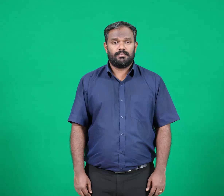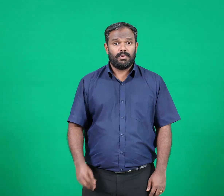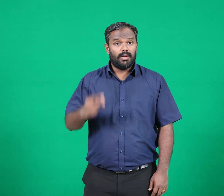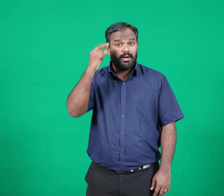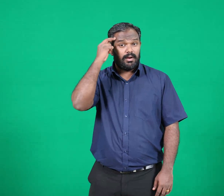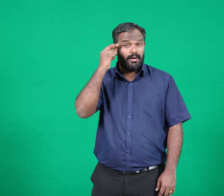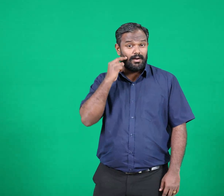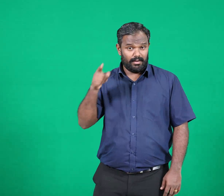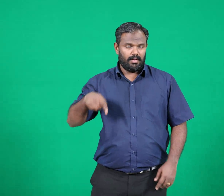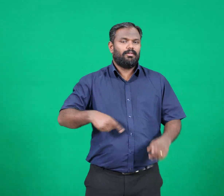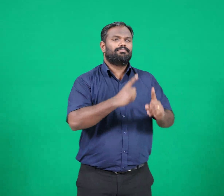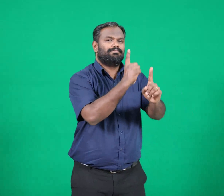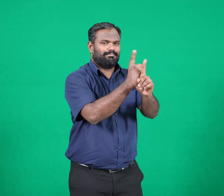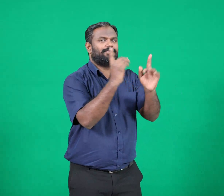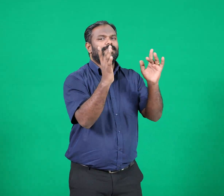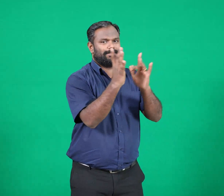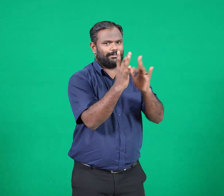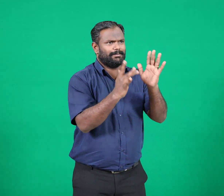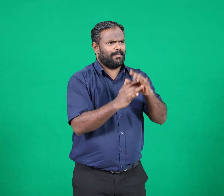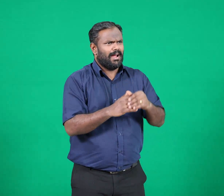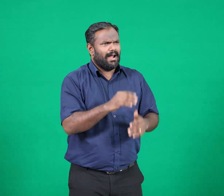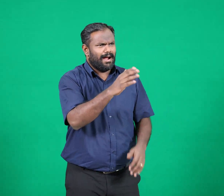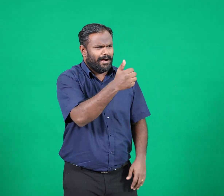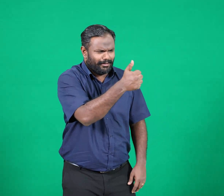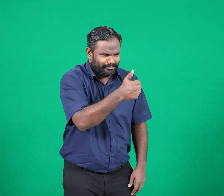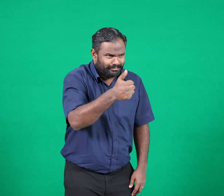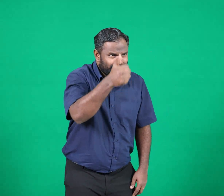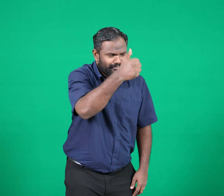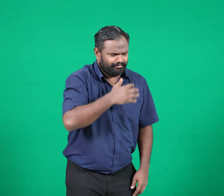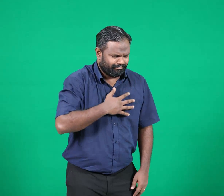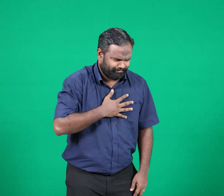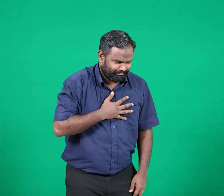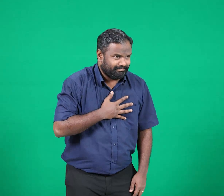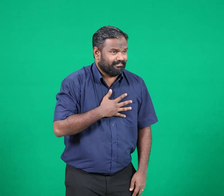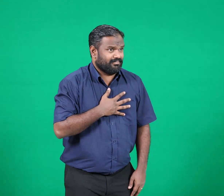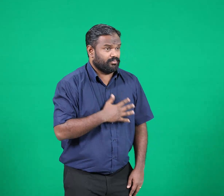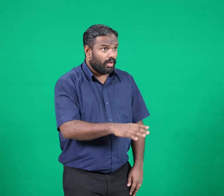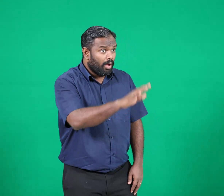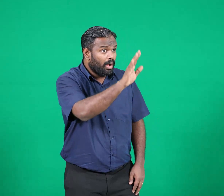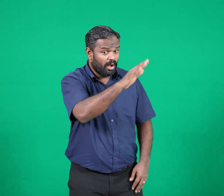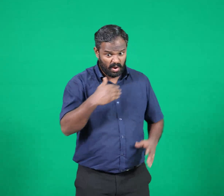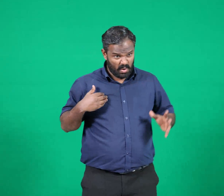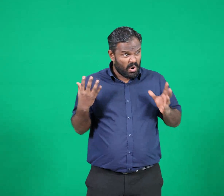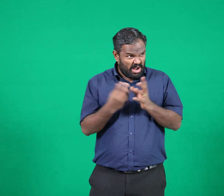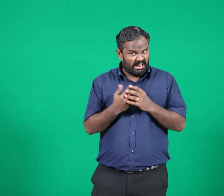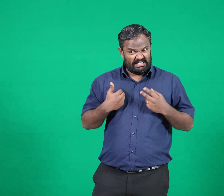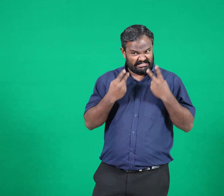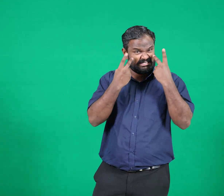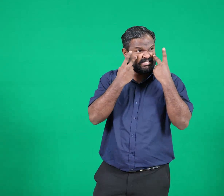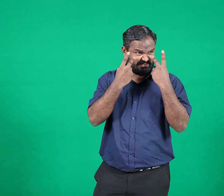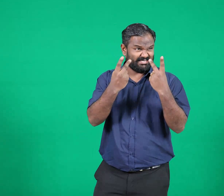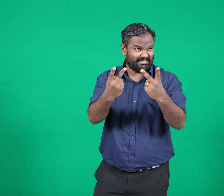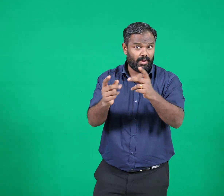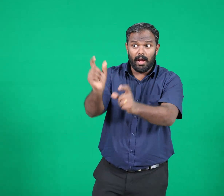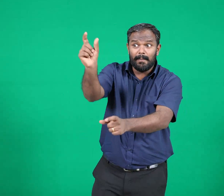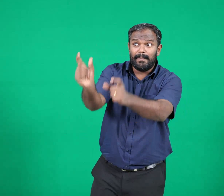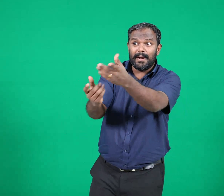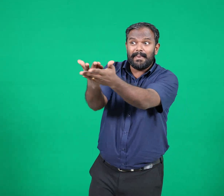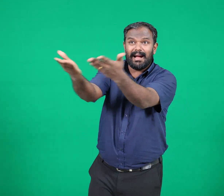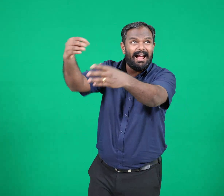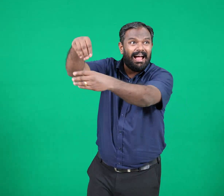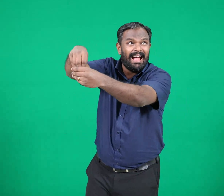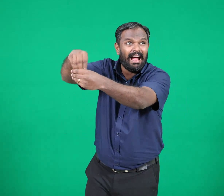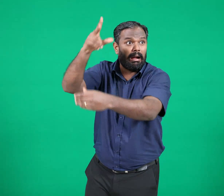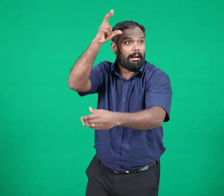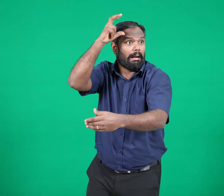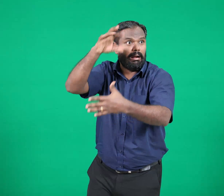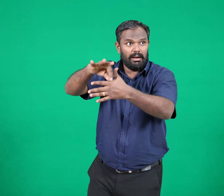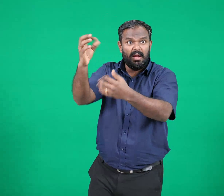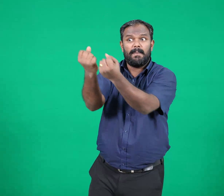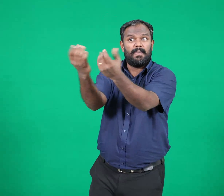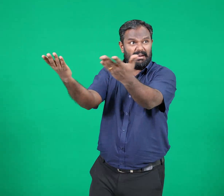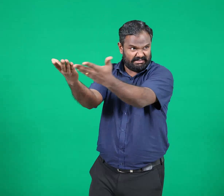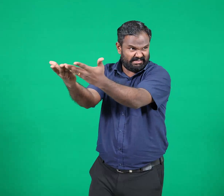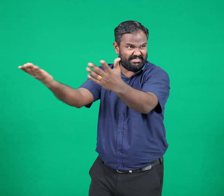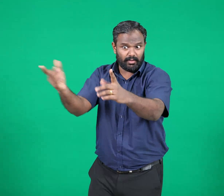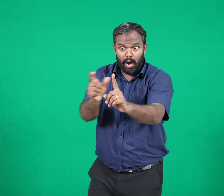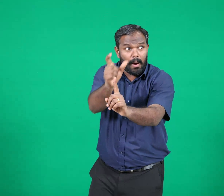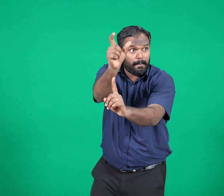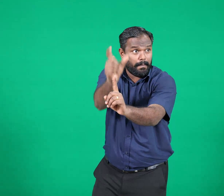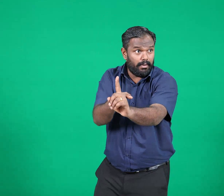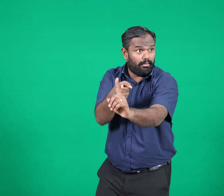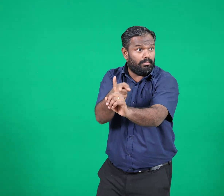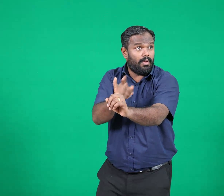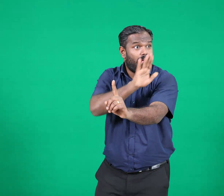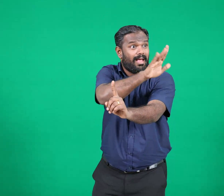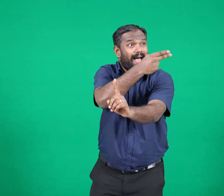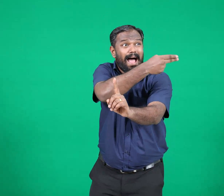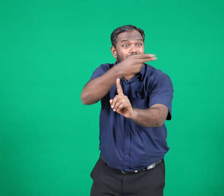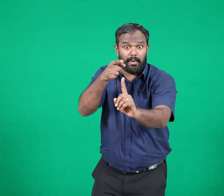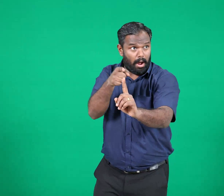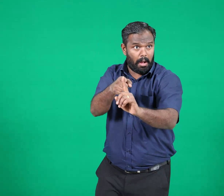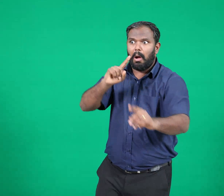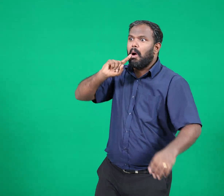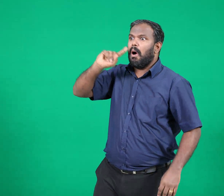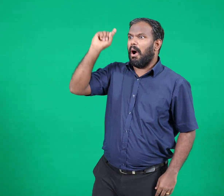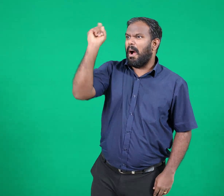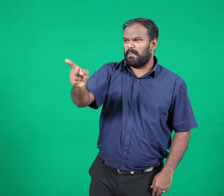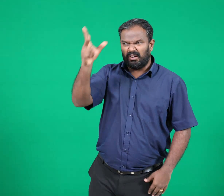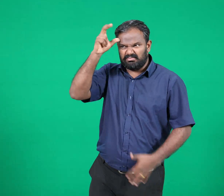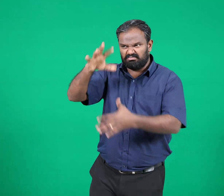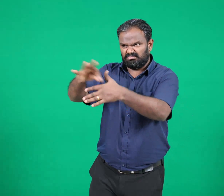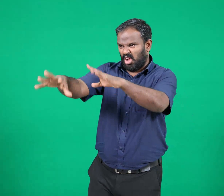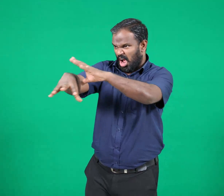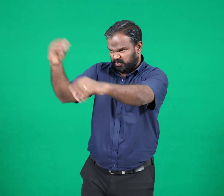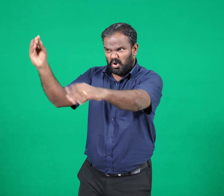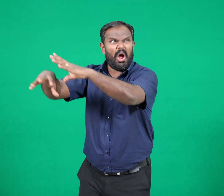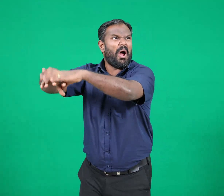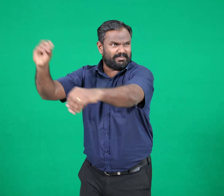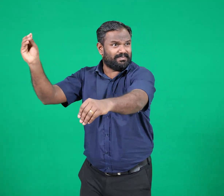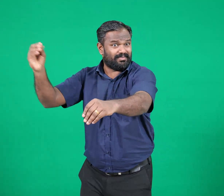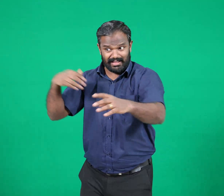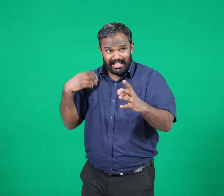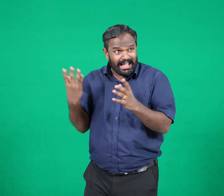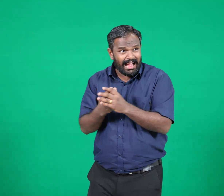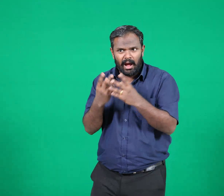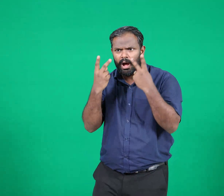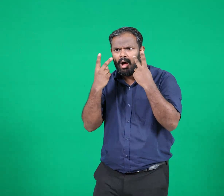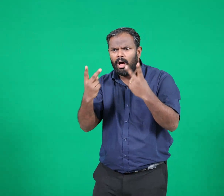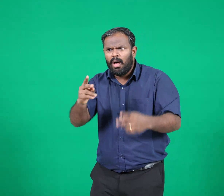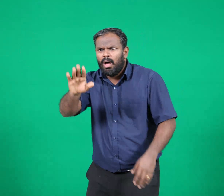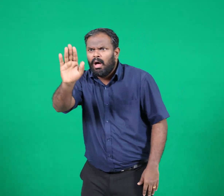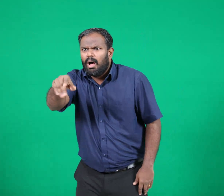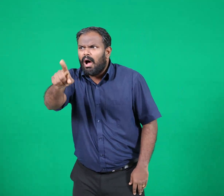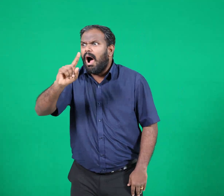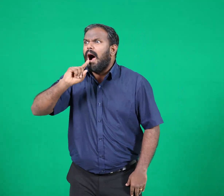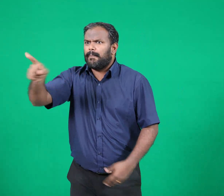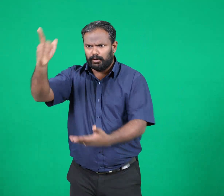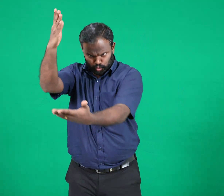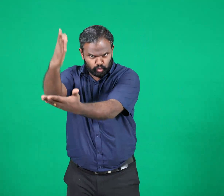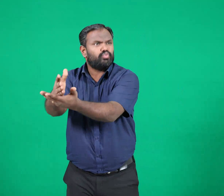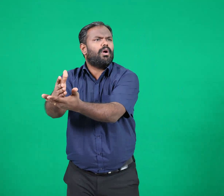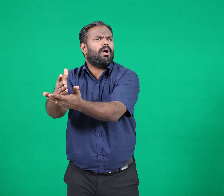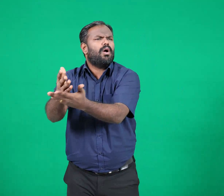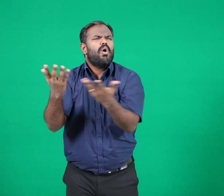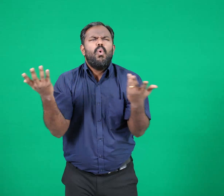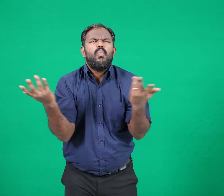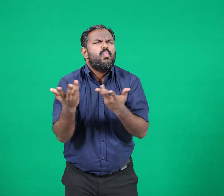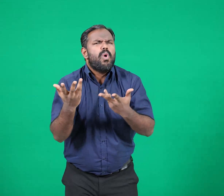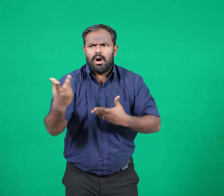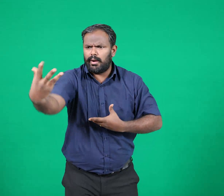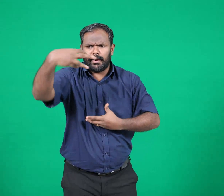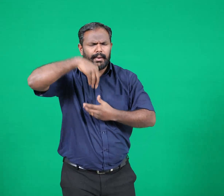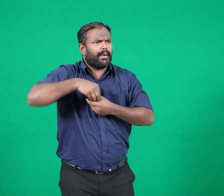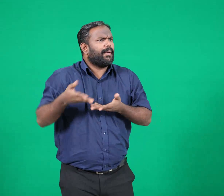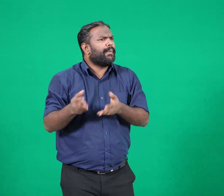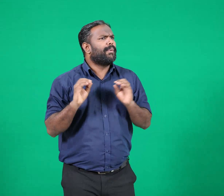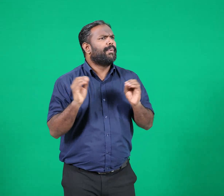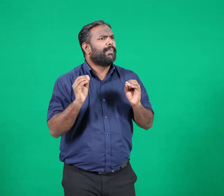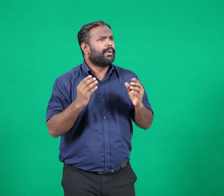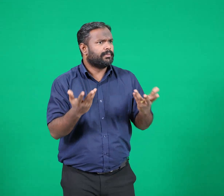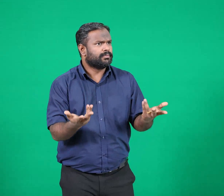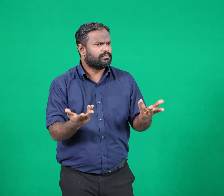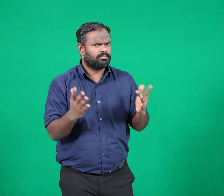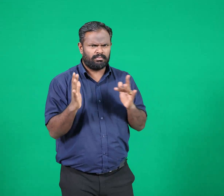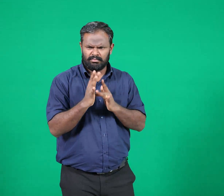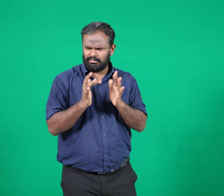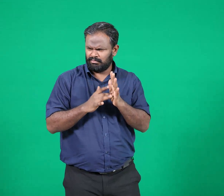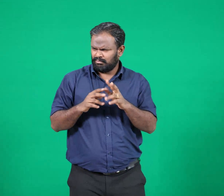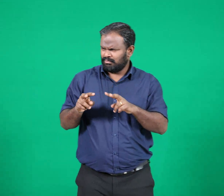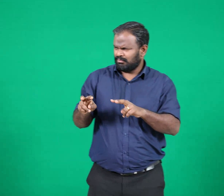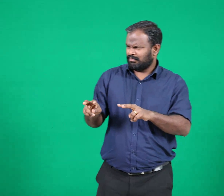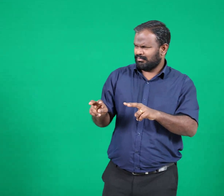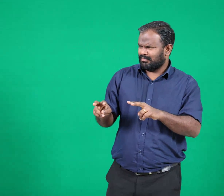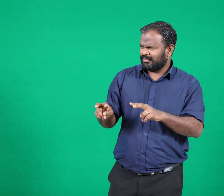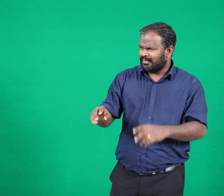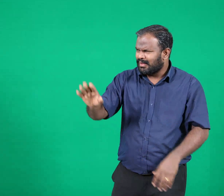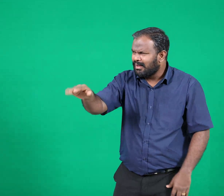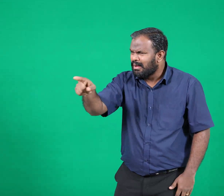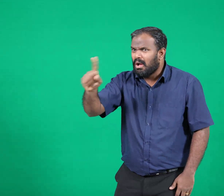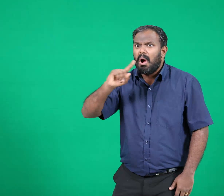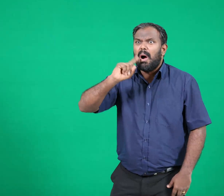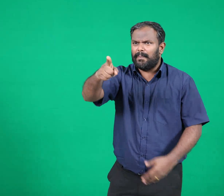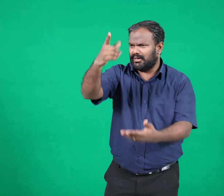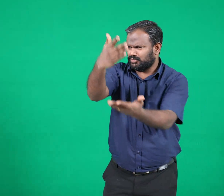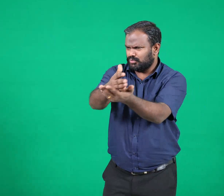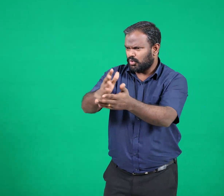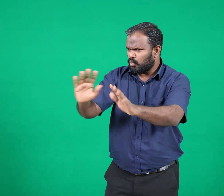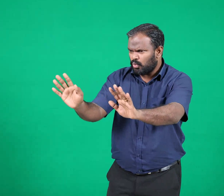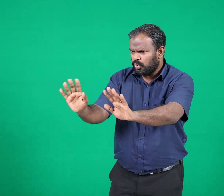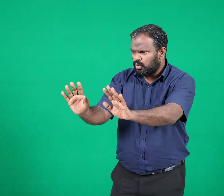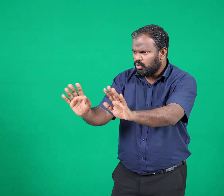"Master," said John, "we saw someone driving out demons in Your name, and we tried to stop him, because he does not accompany us."